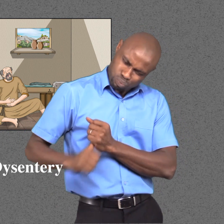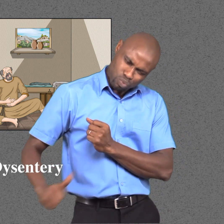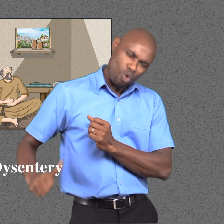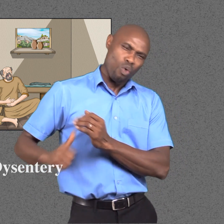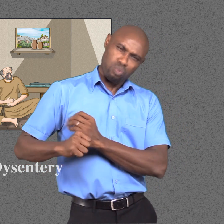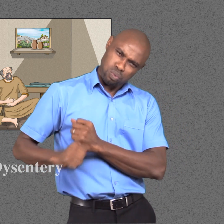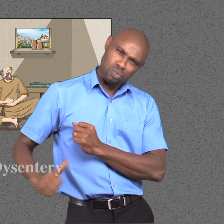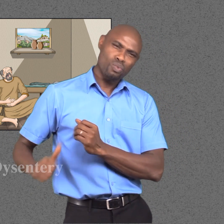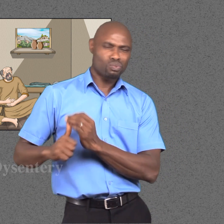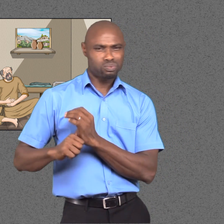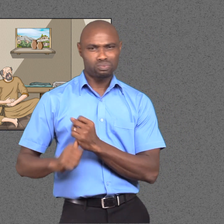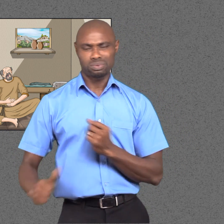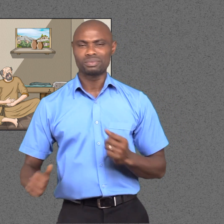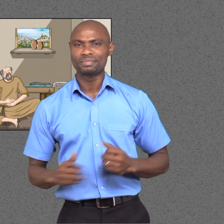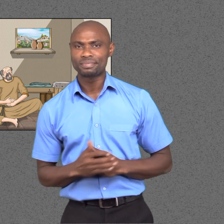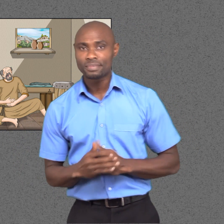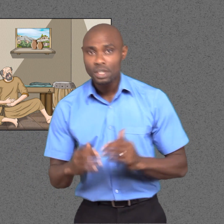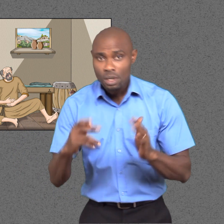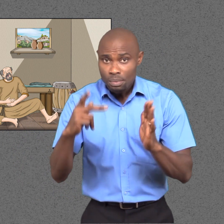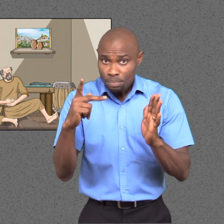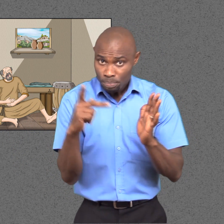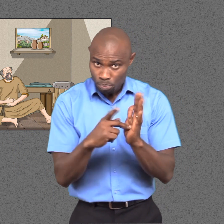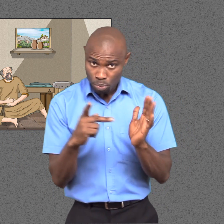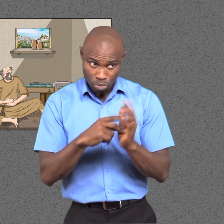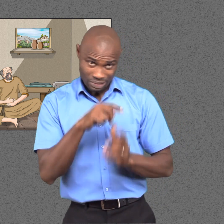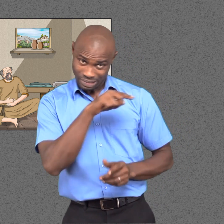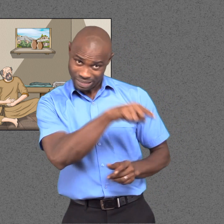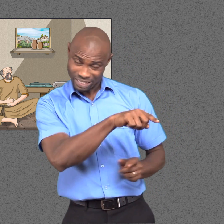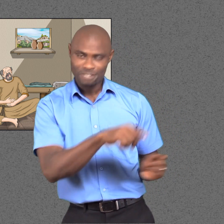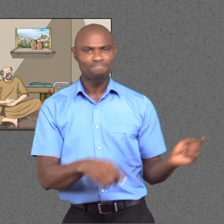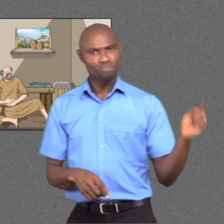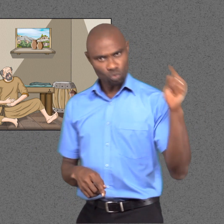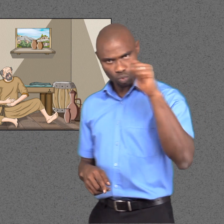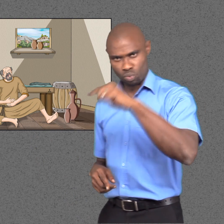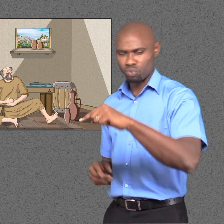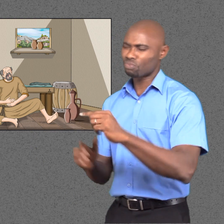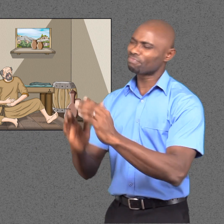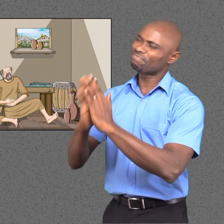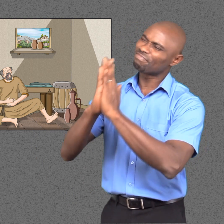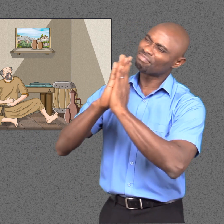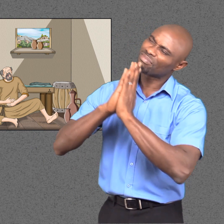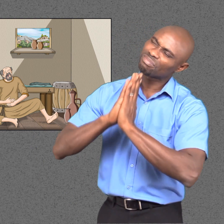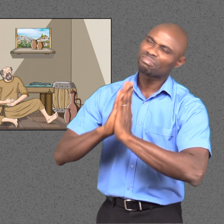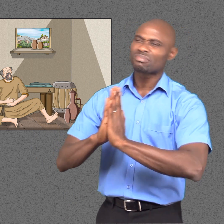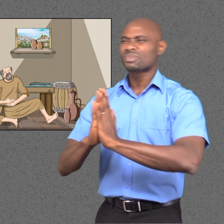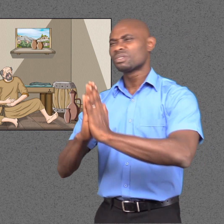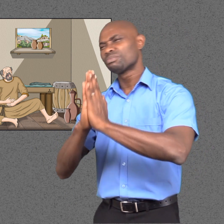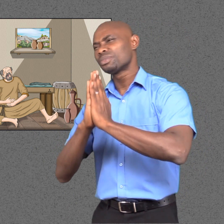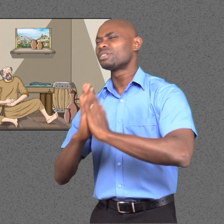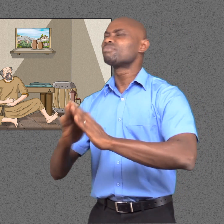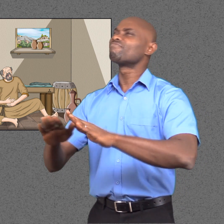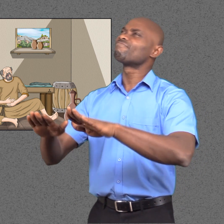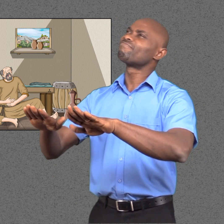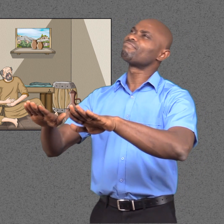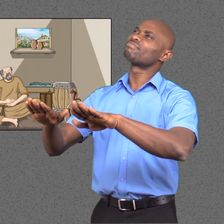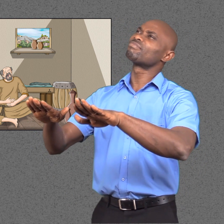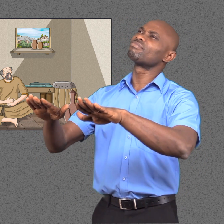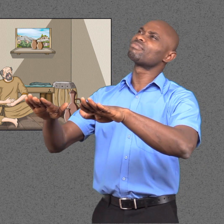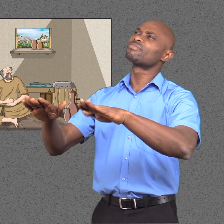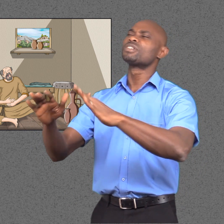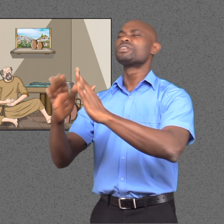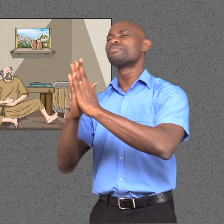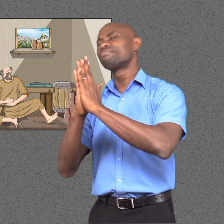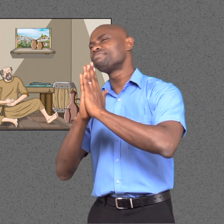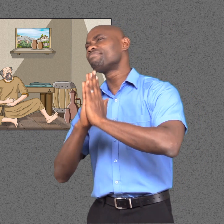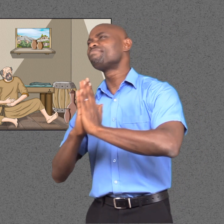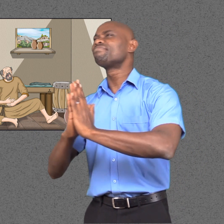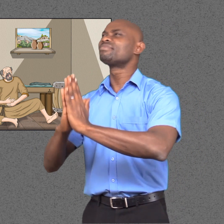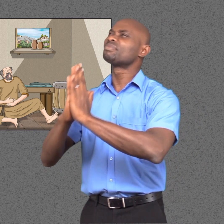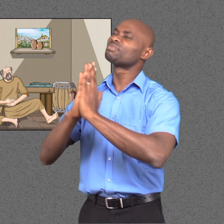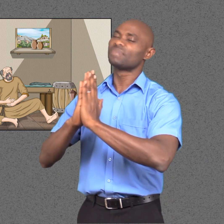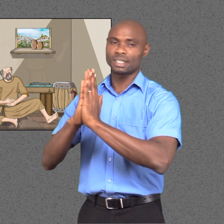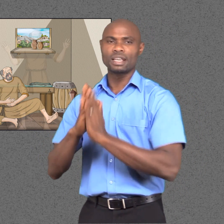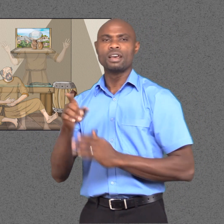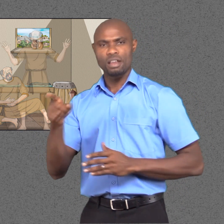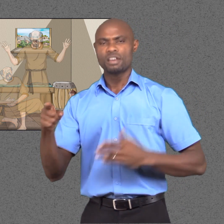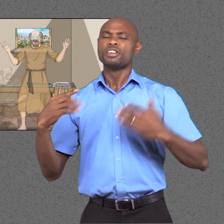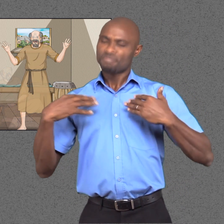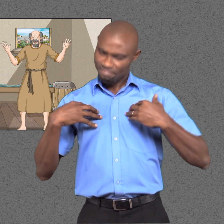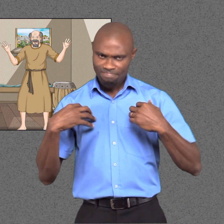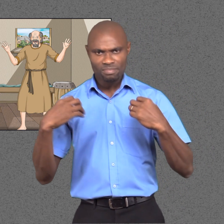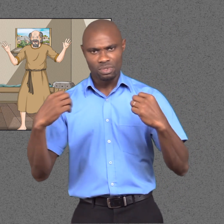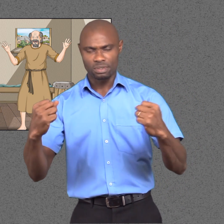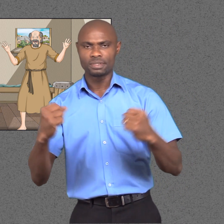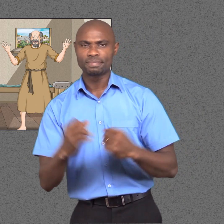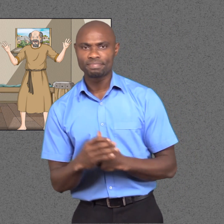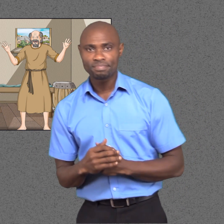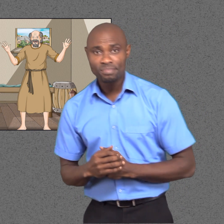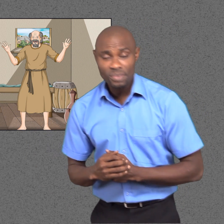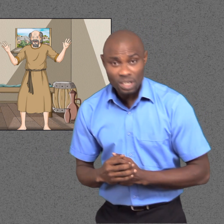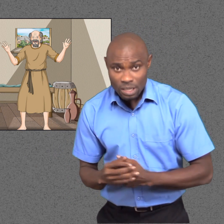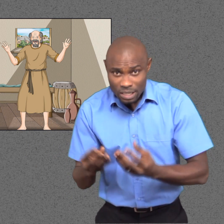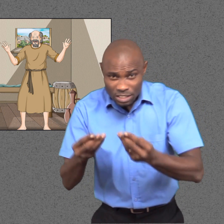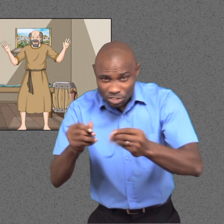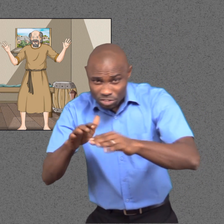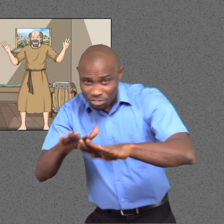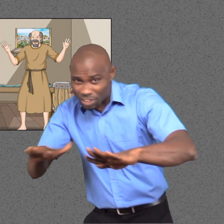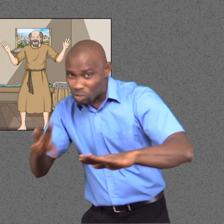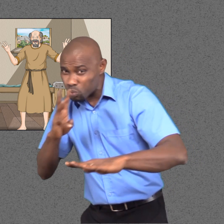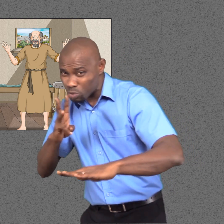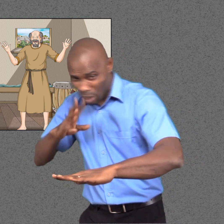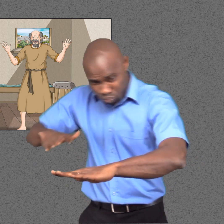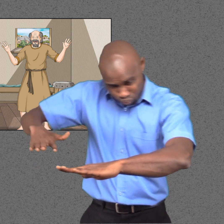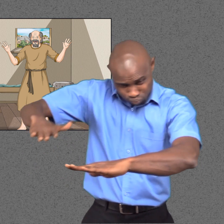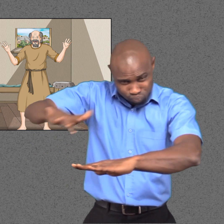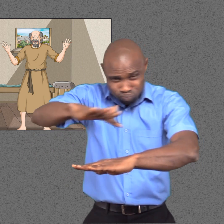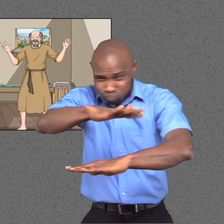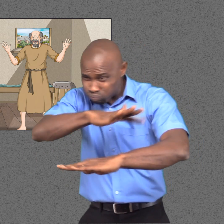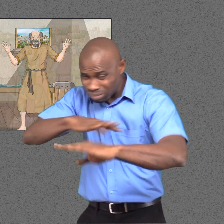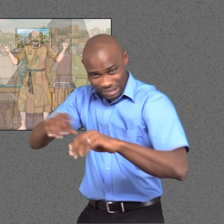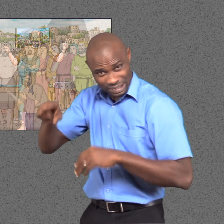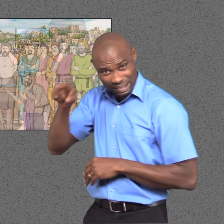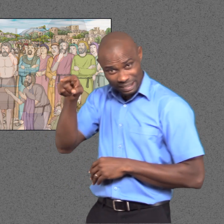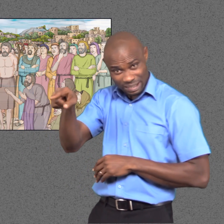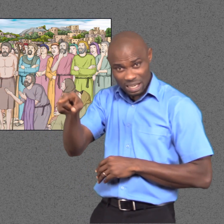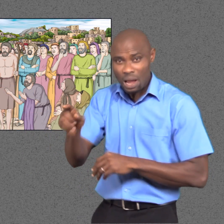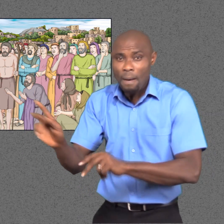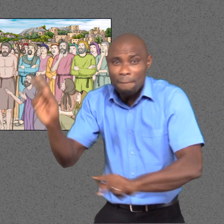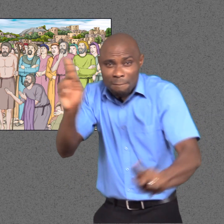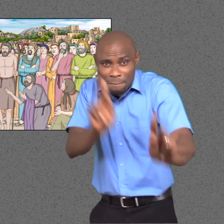Paul went in to see him, and after praying and placing his hands on him, he healed the man.